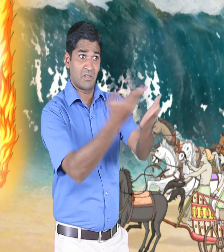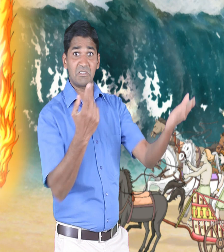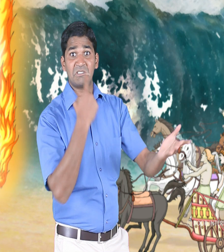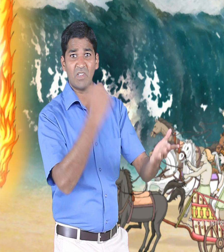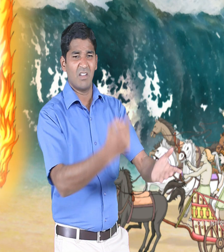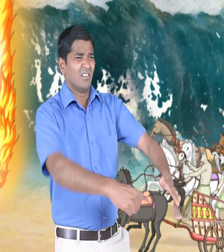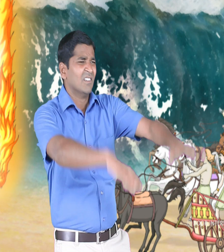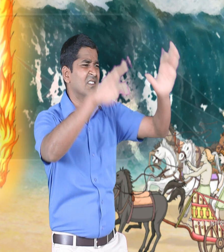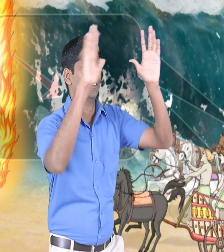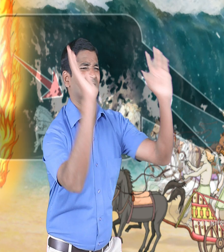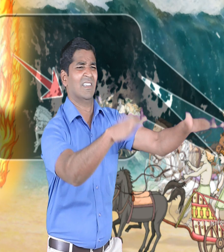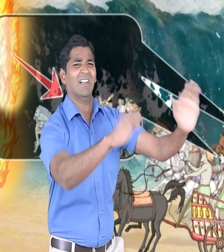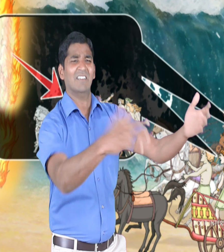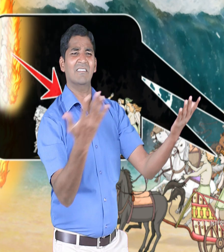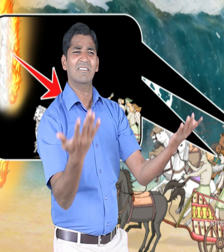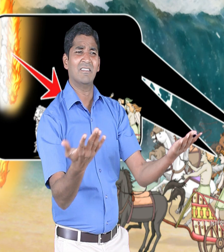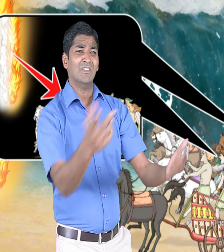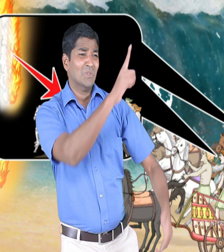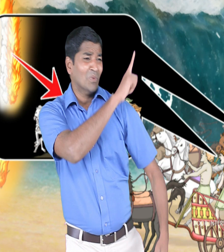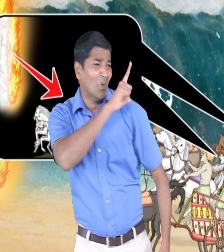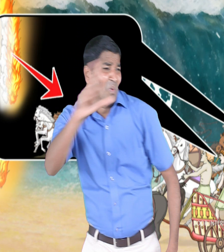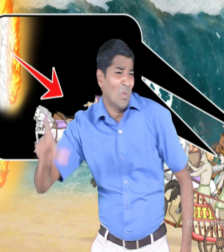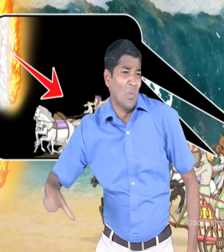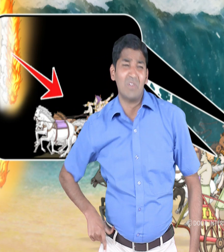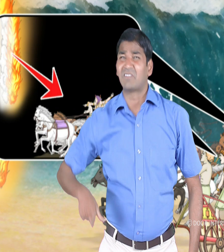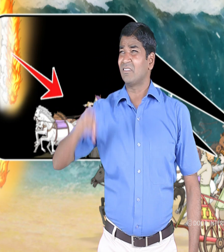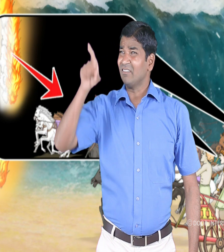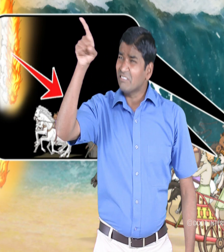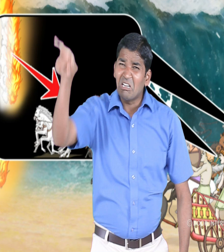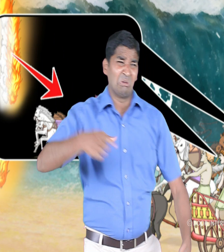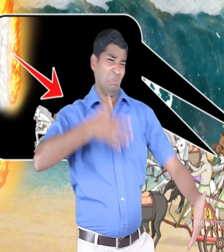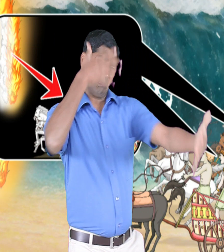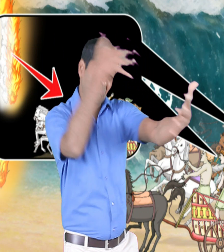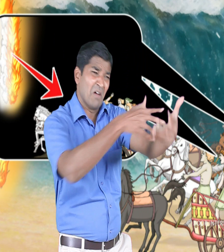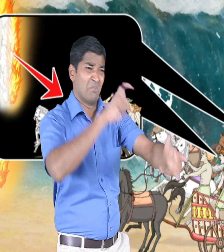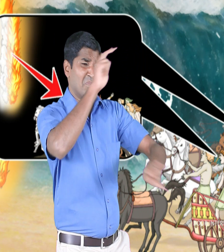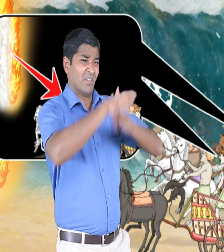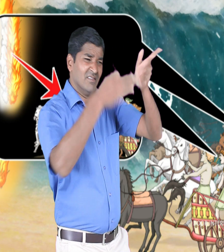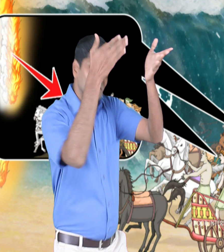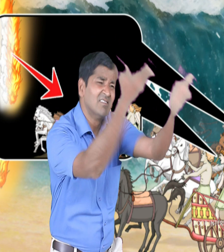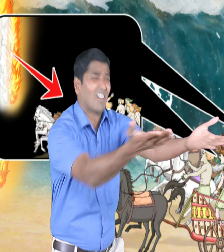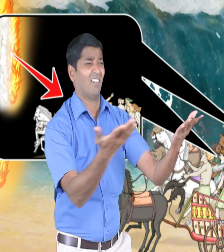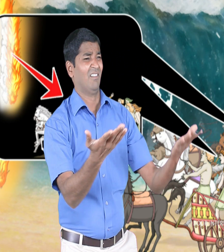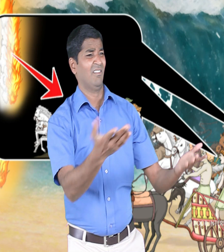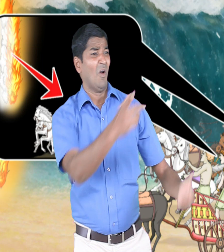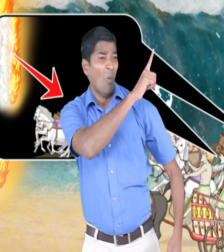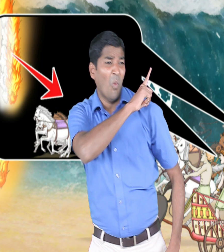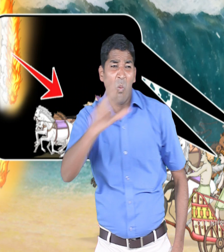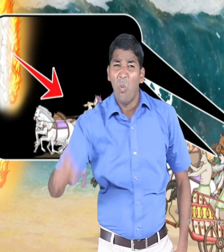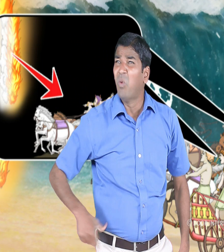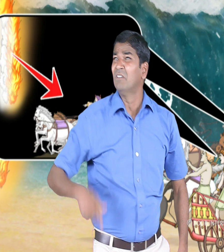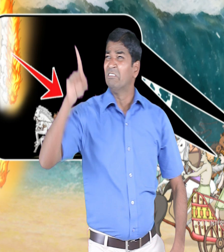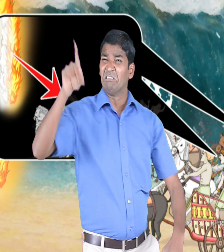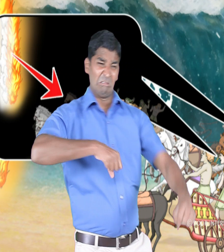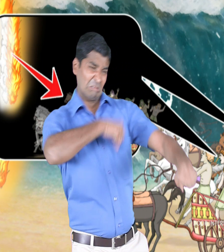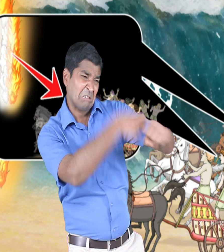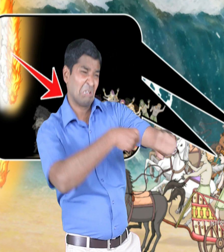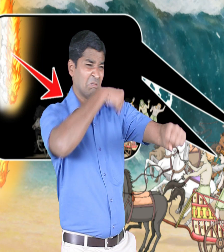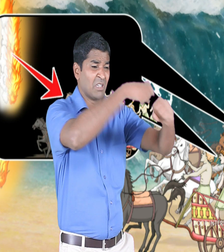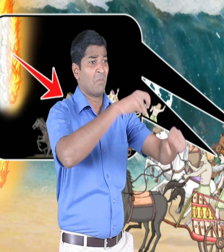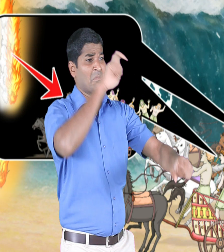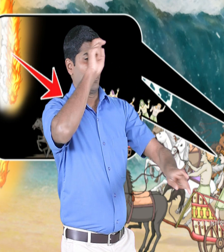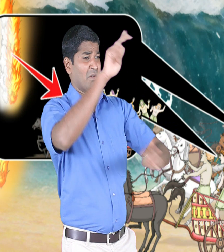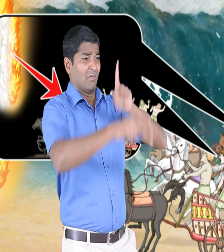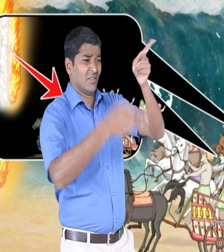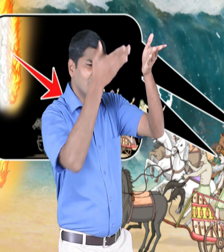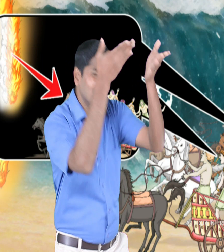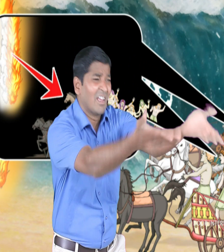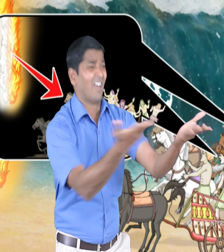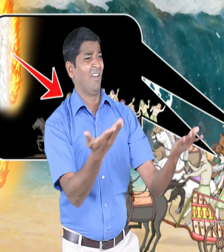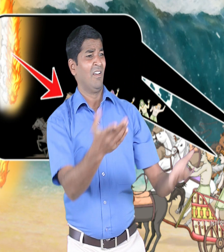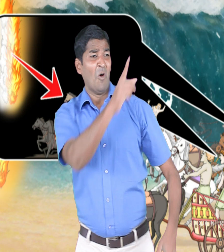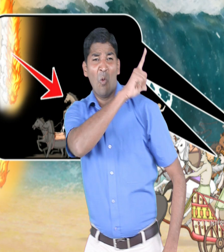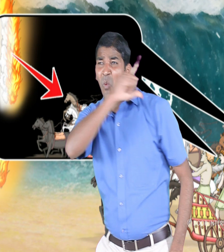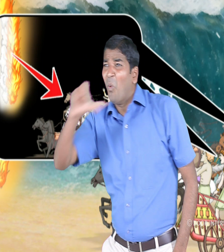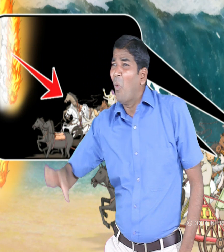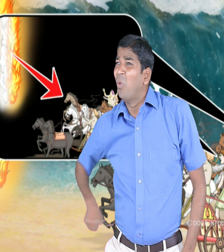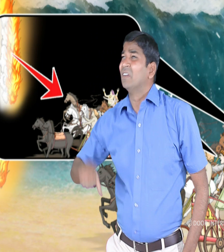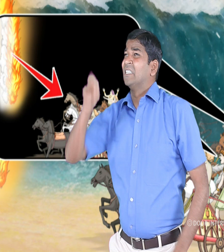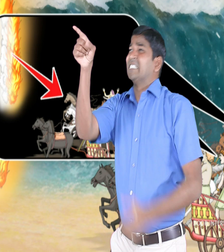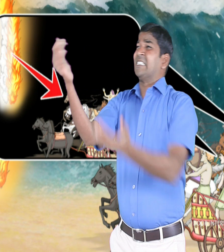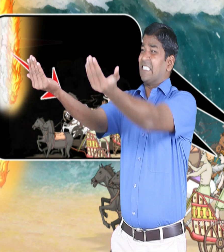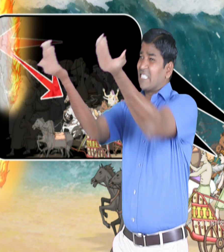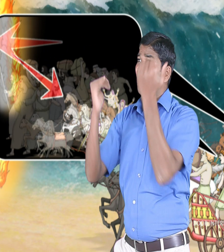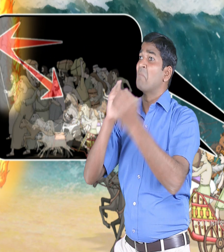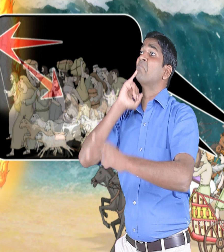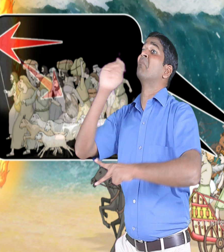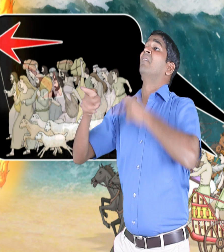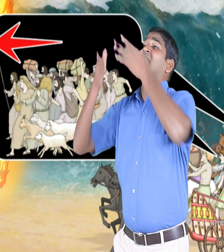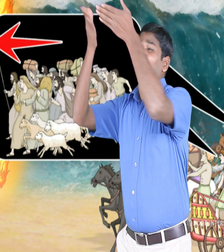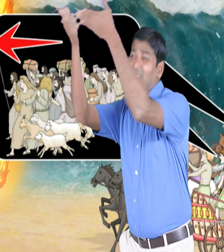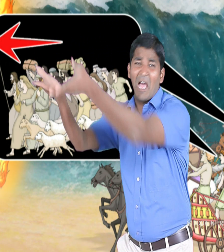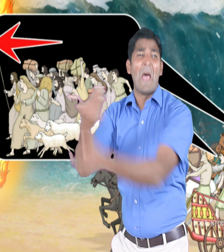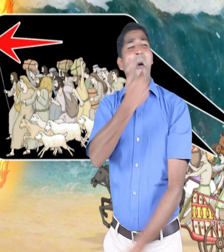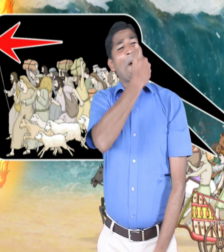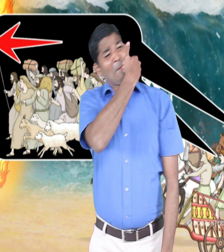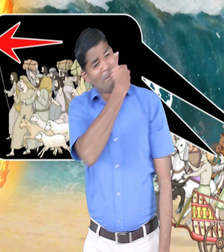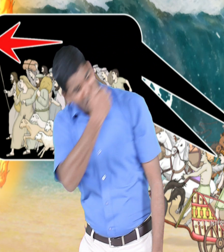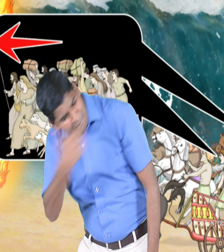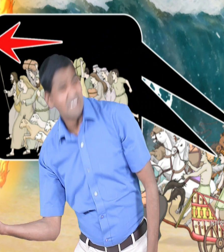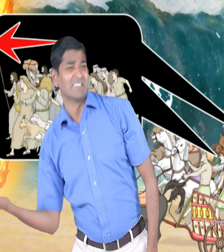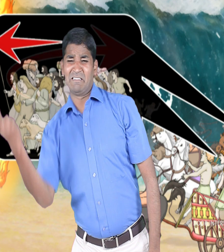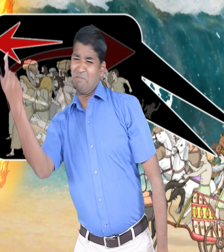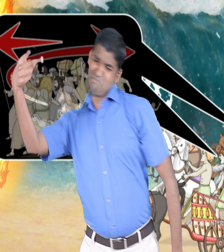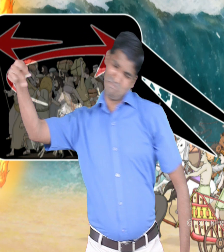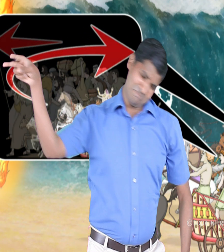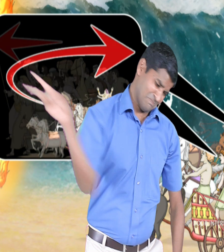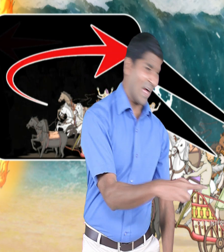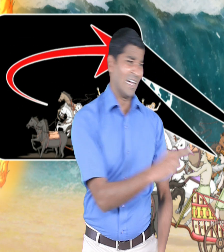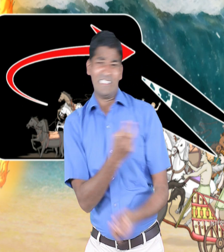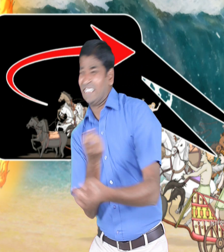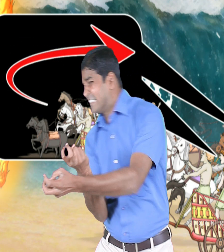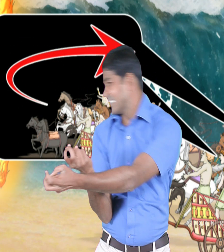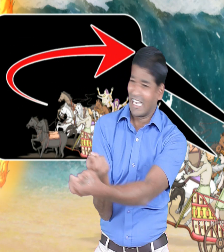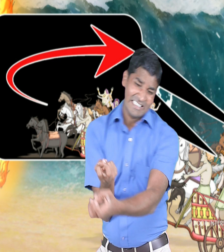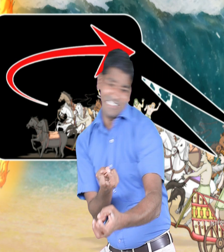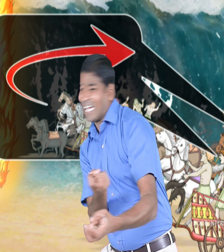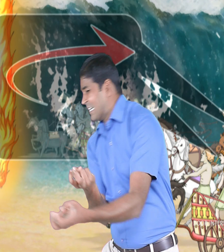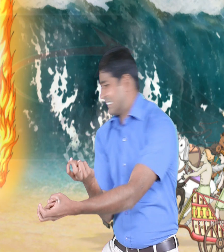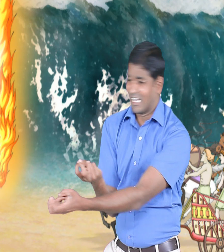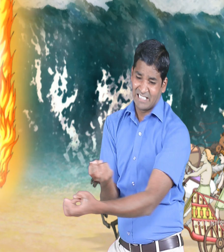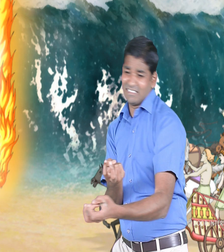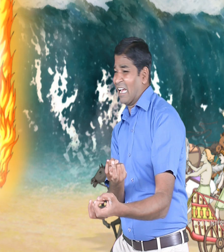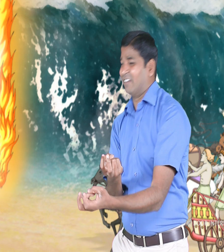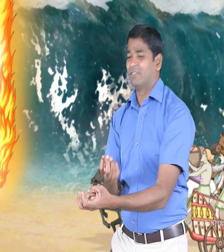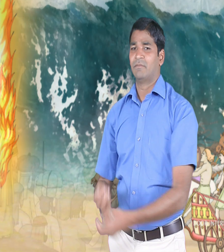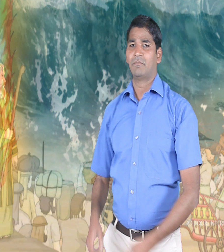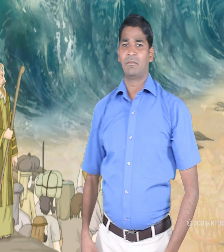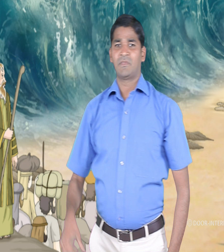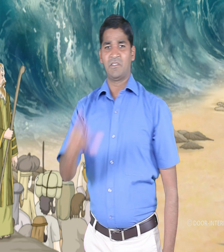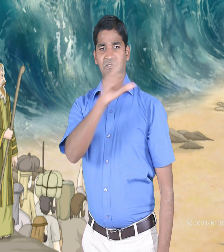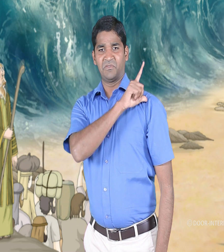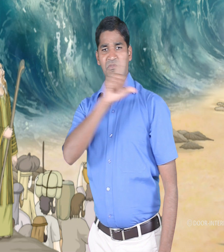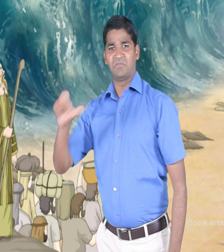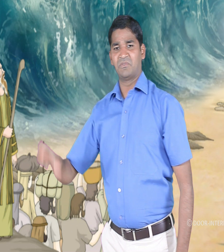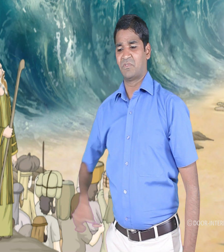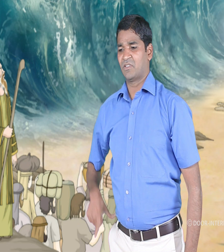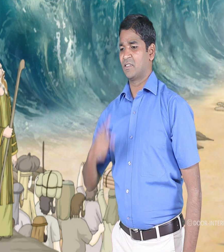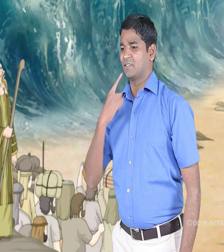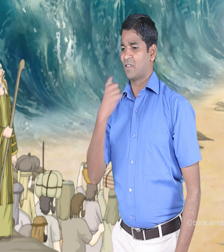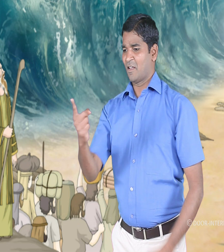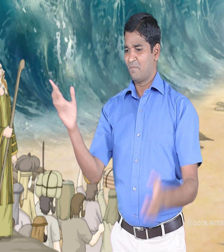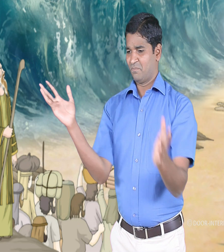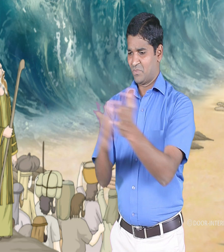“Let us flee from the Israelites,” said the Egyptians, “for the LORD is fighting for them against Egypt!”